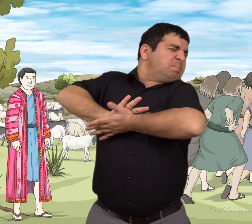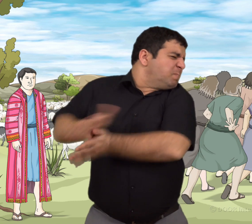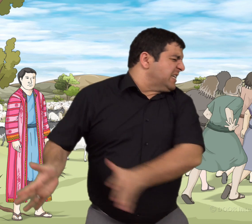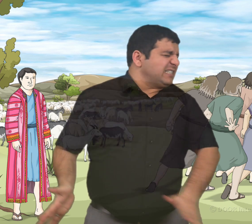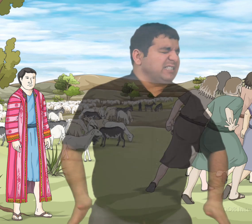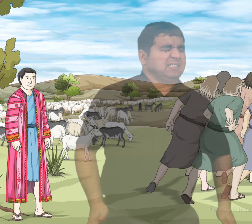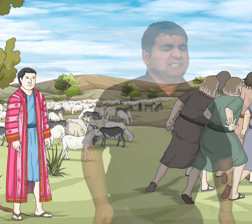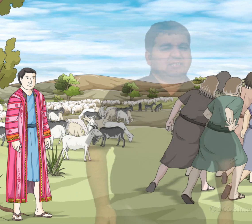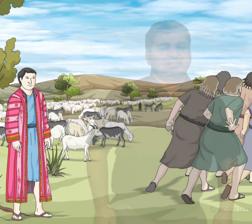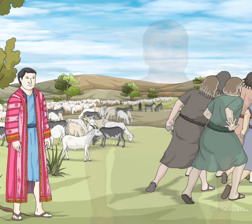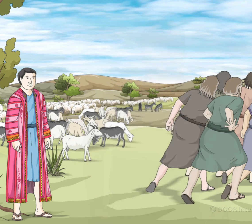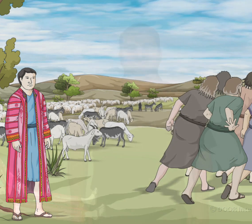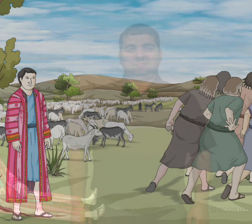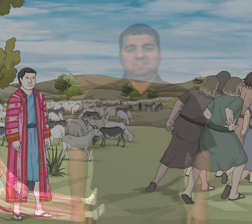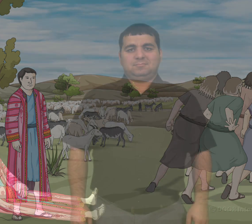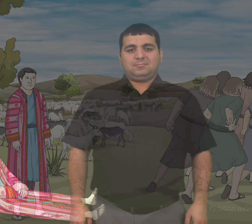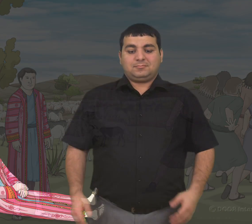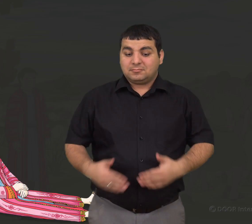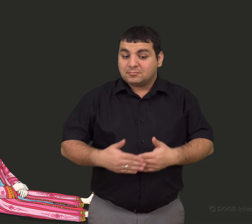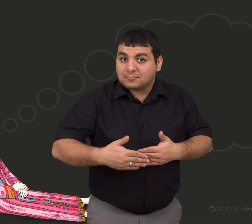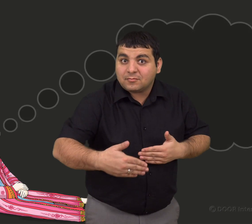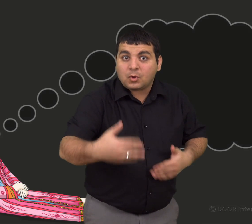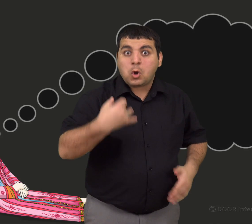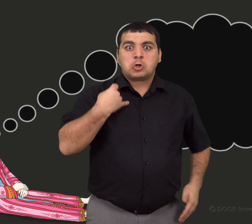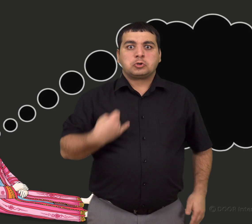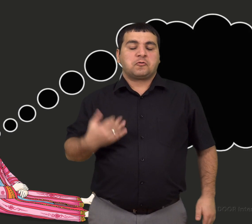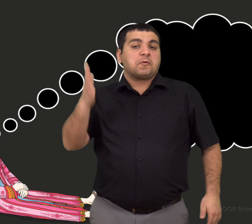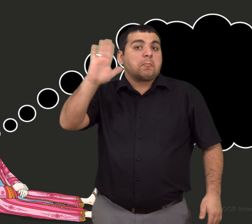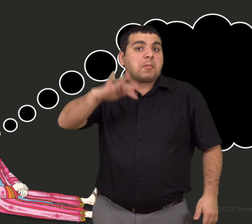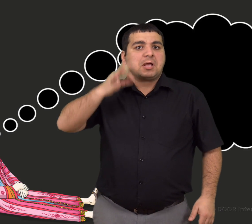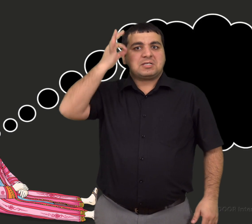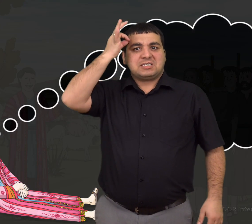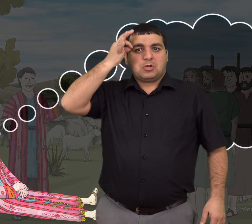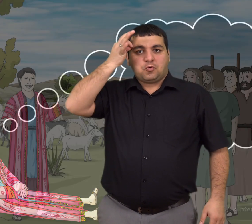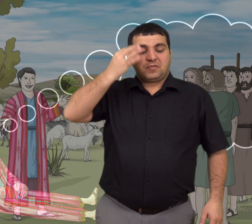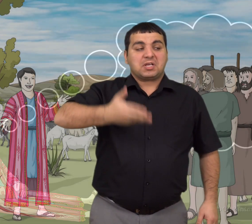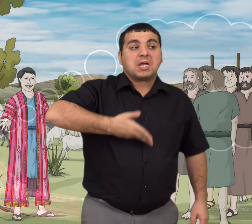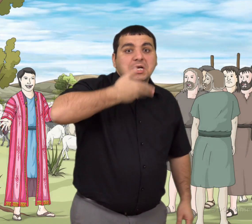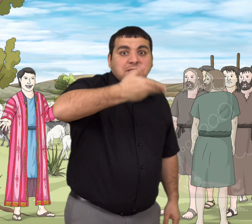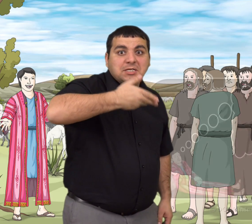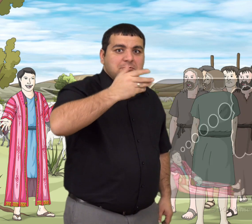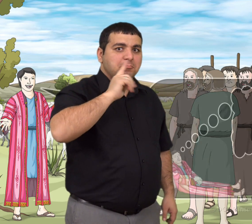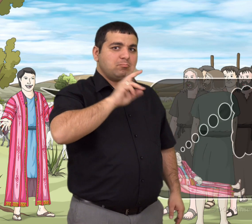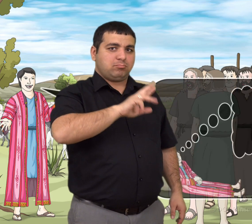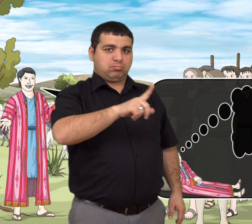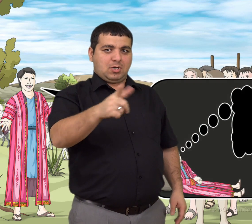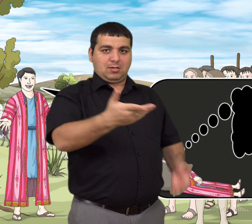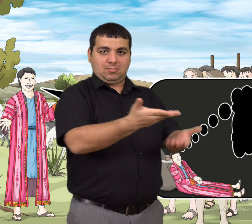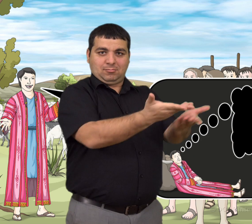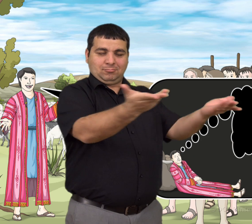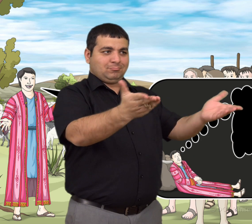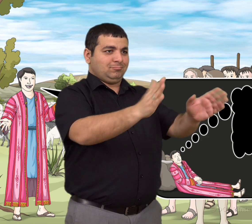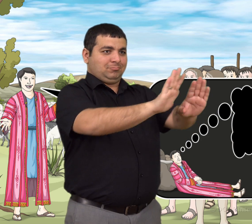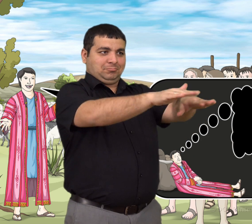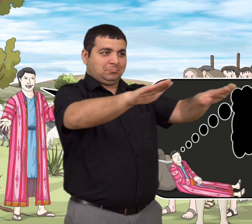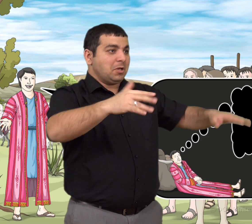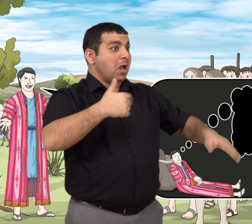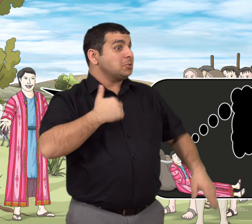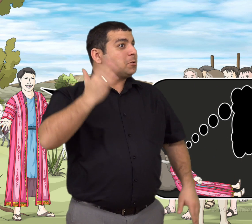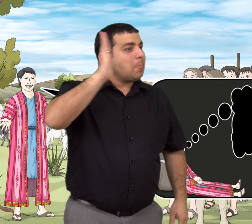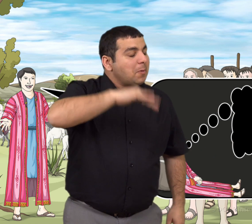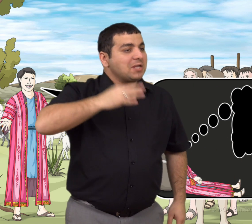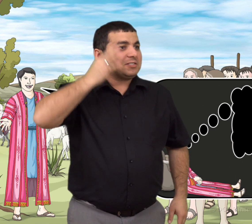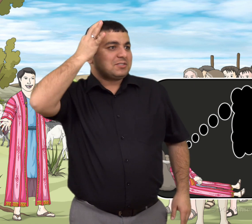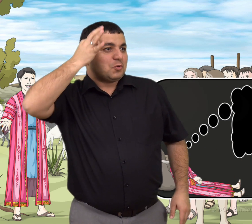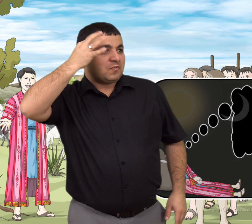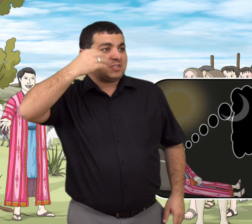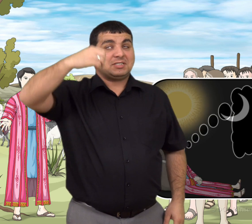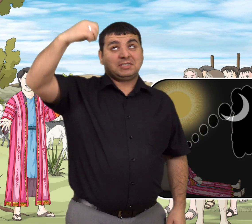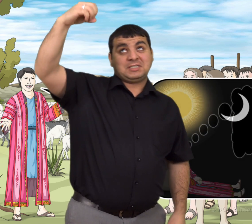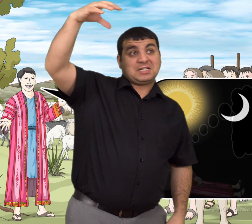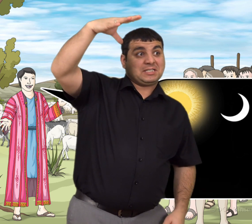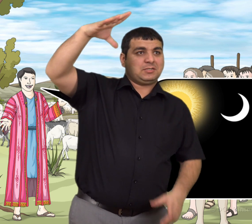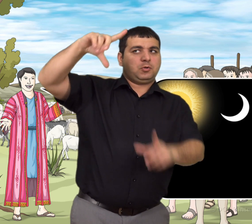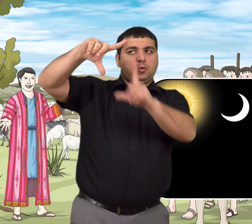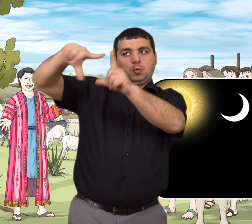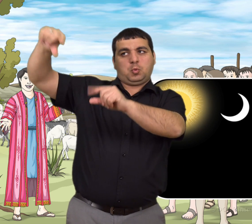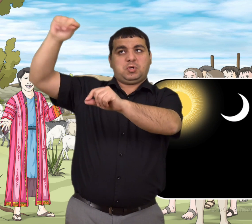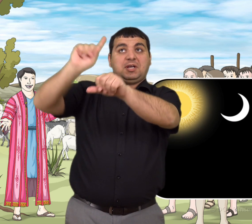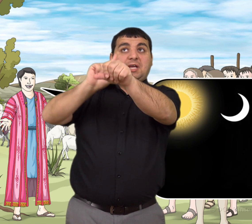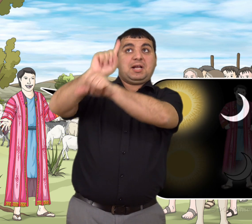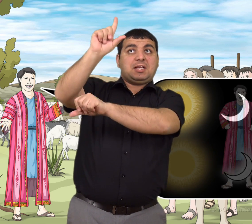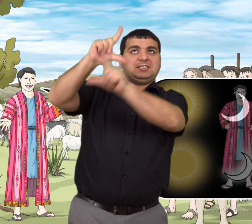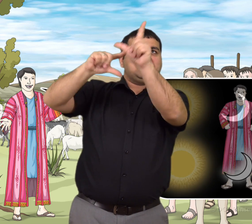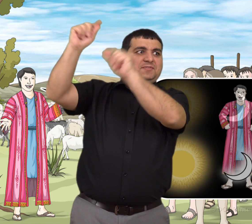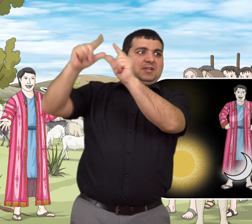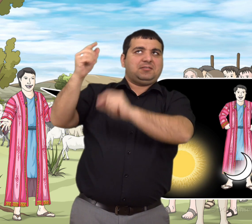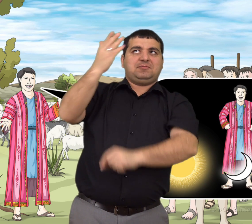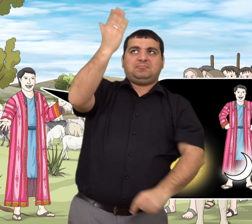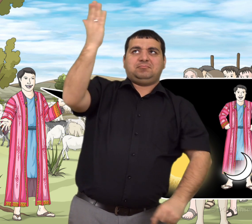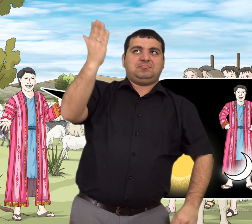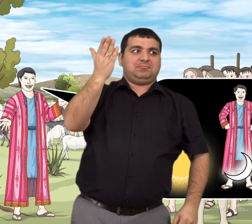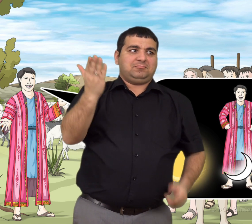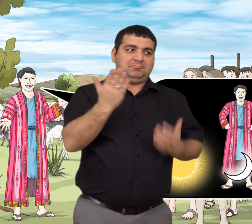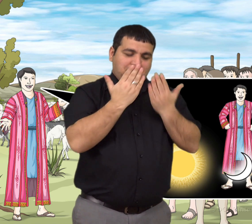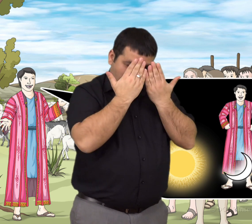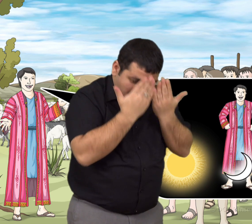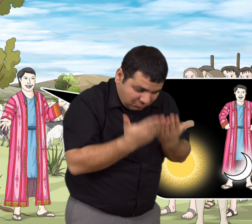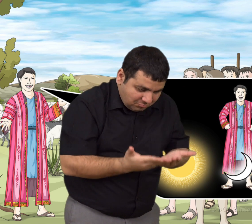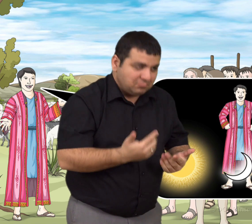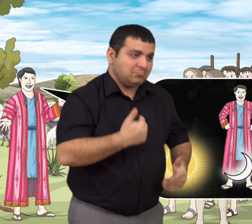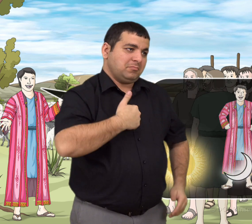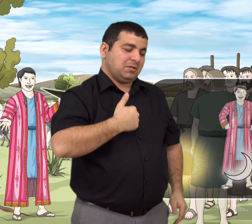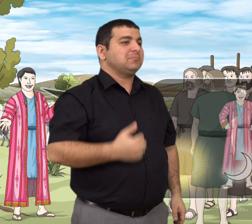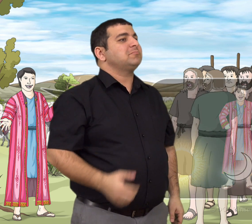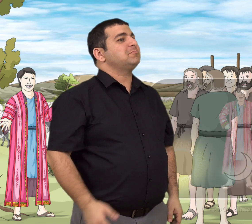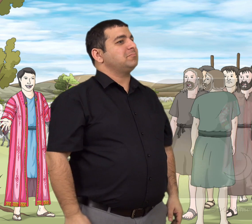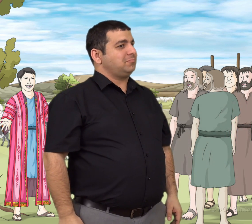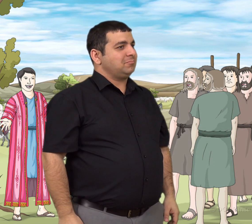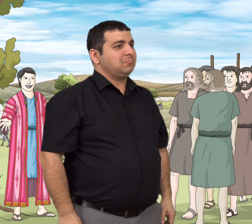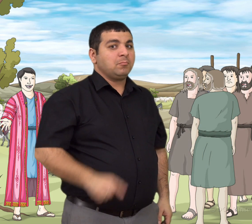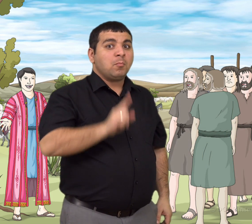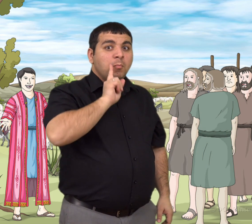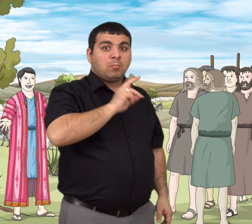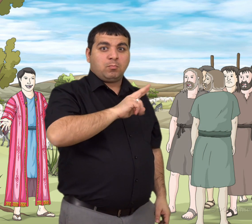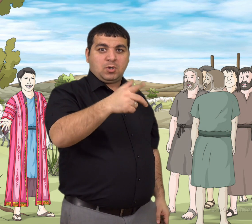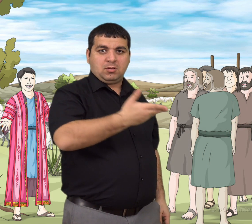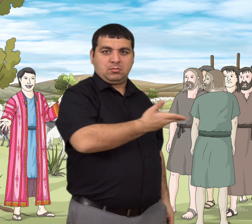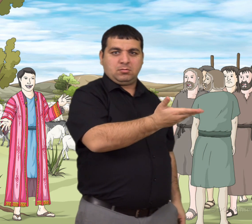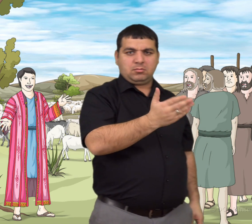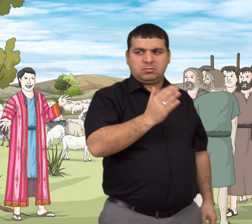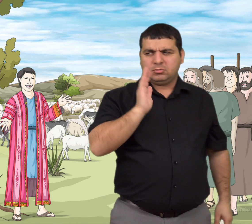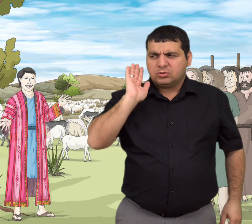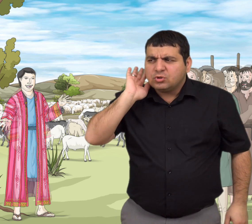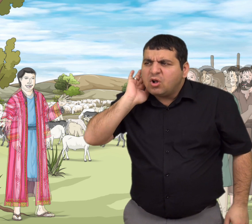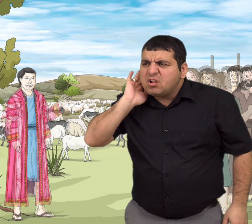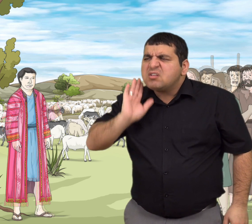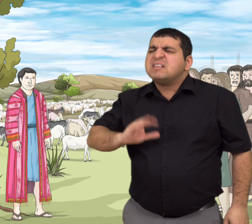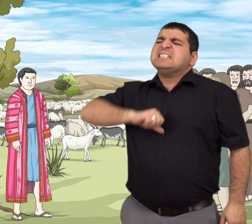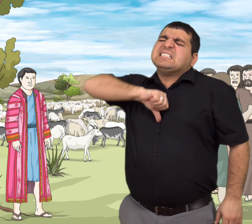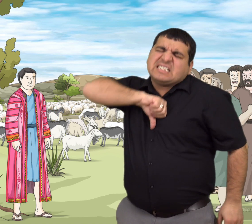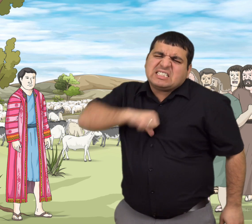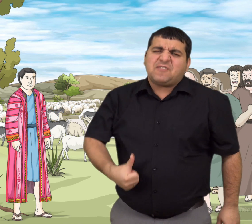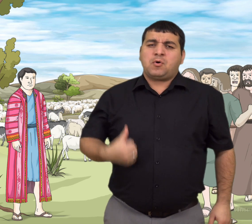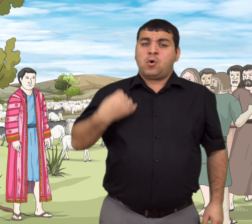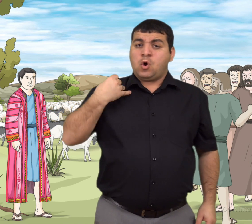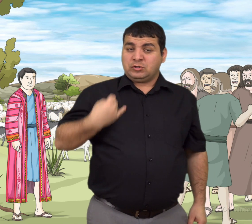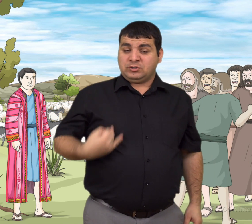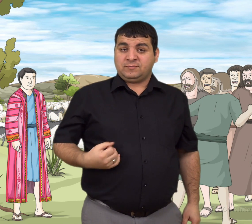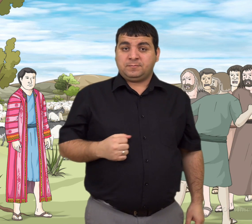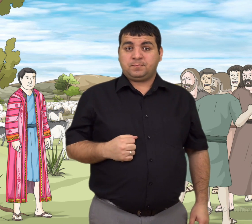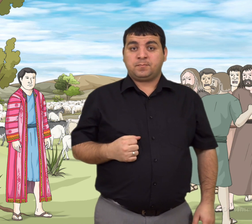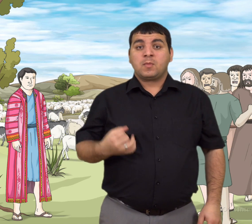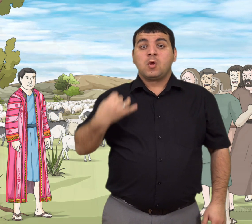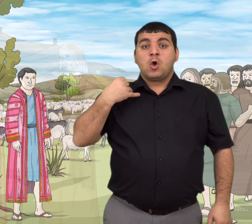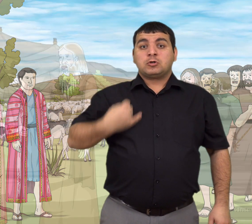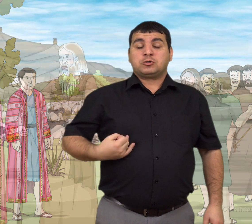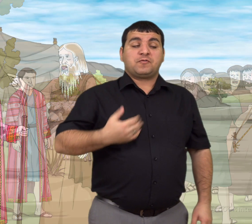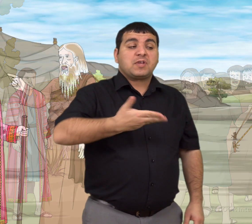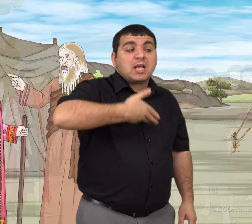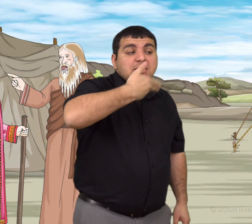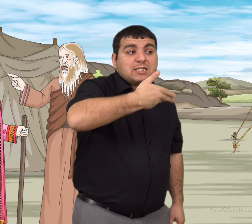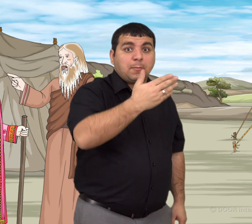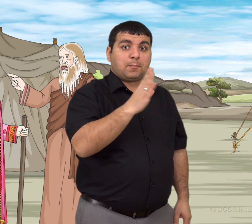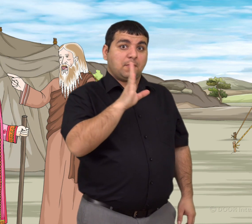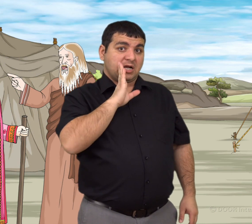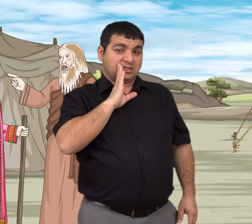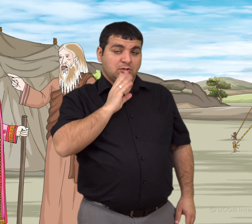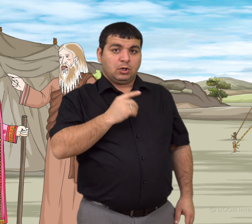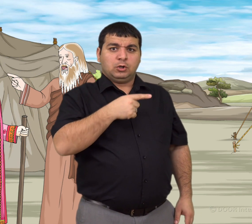Then Joseph had another dream and told it to his brothers. “Look,” he said, “I had another dream, and this time the sun and moon and eleven stars were bowing down to me.”